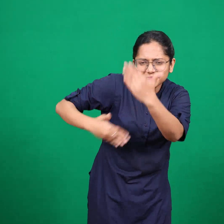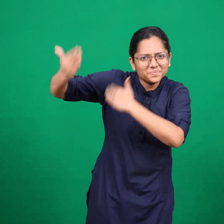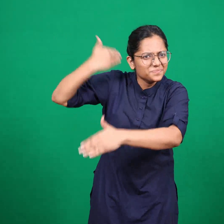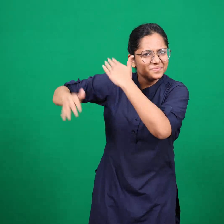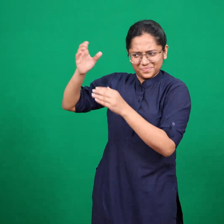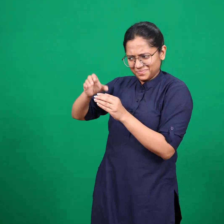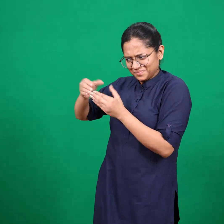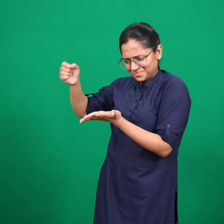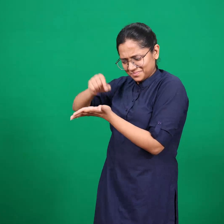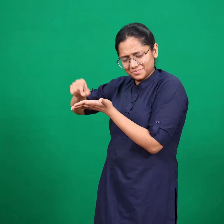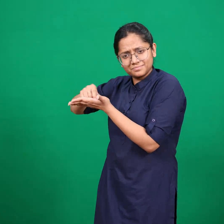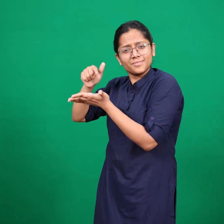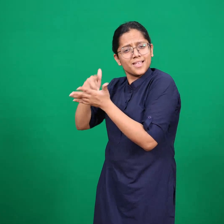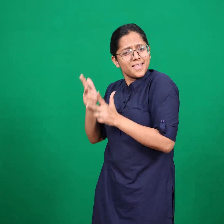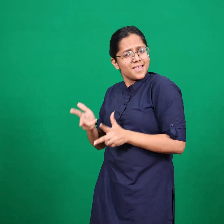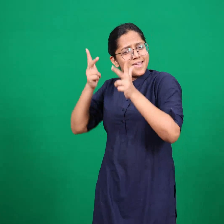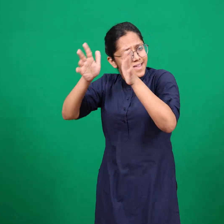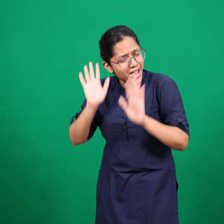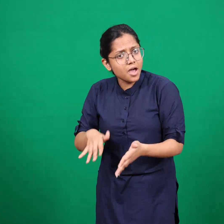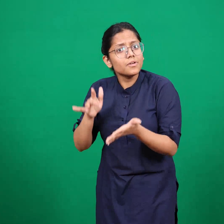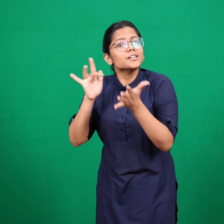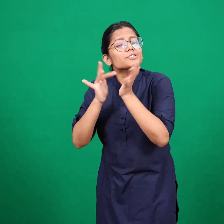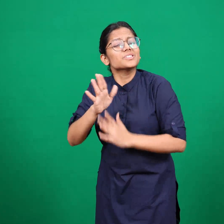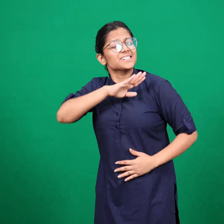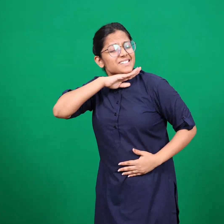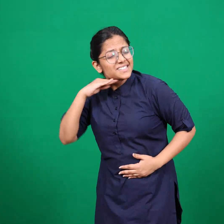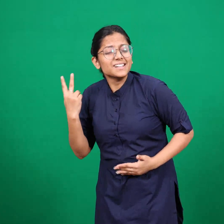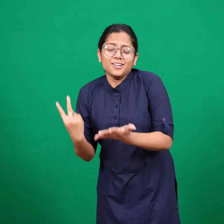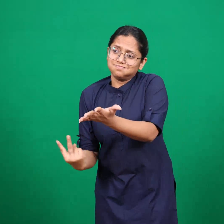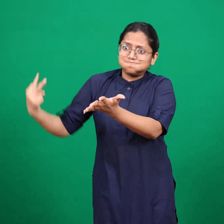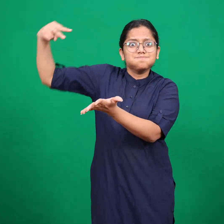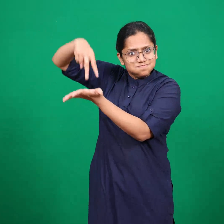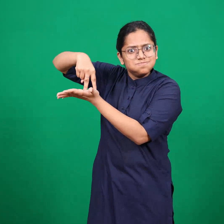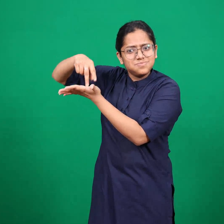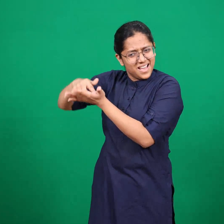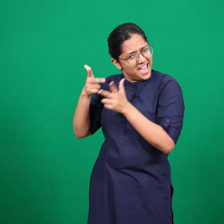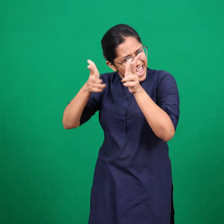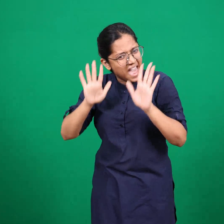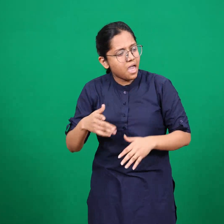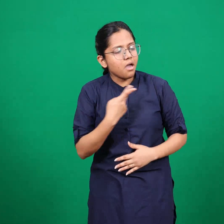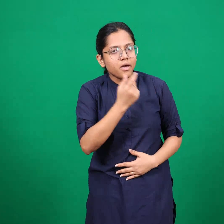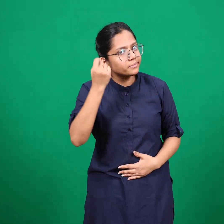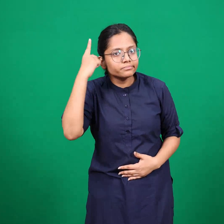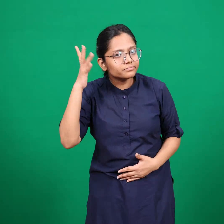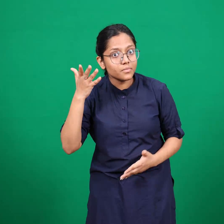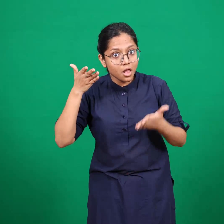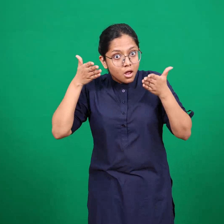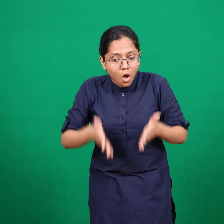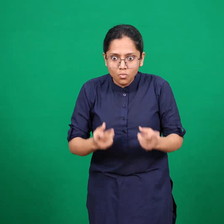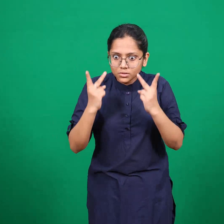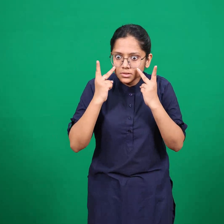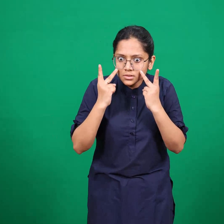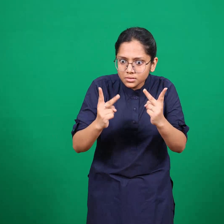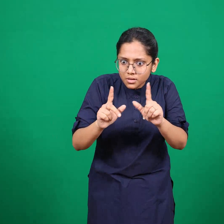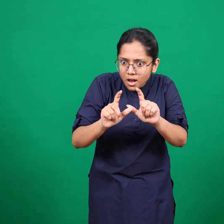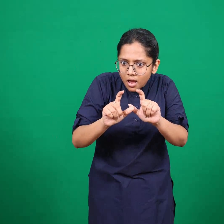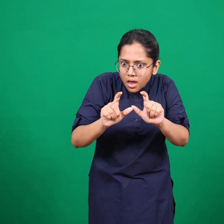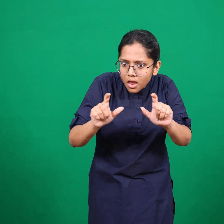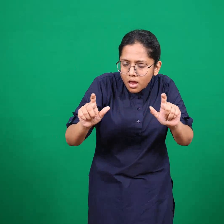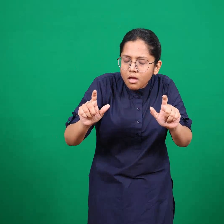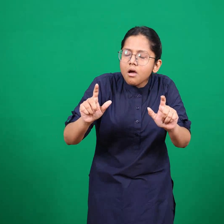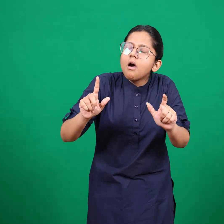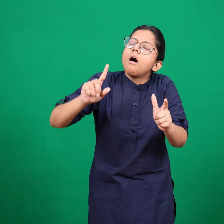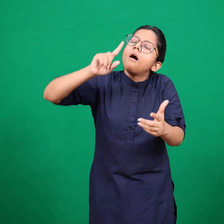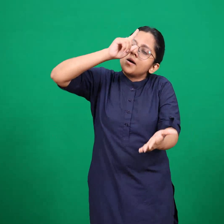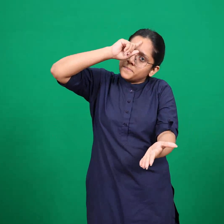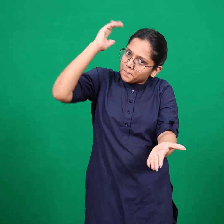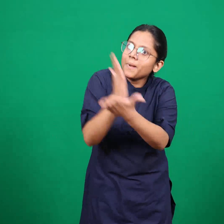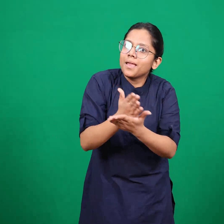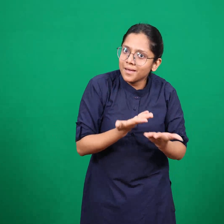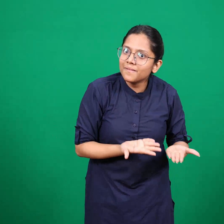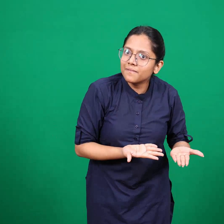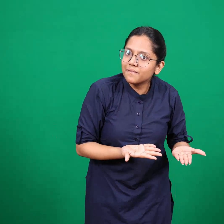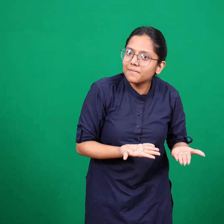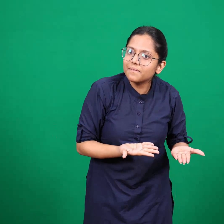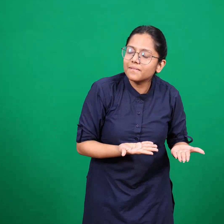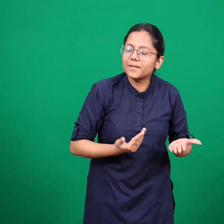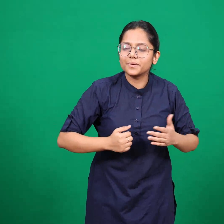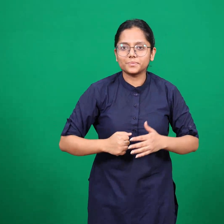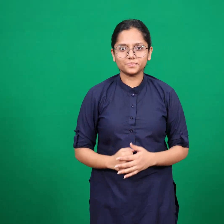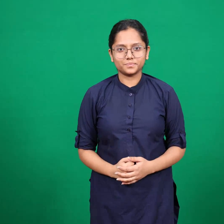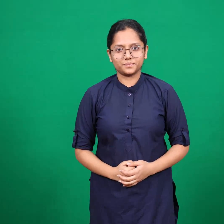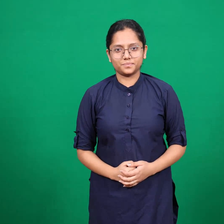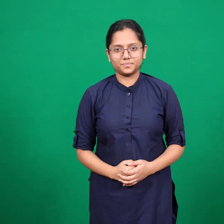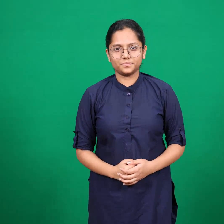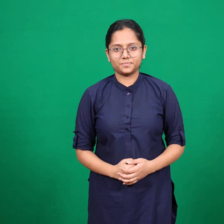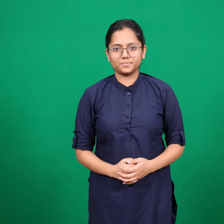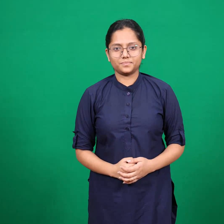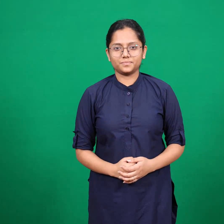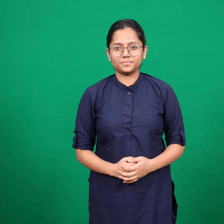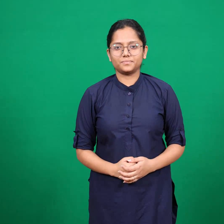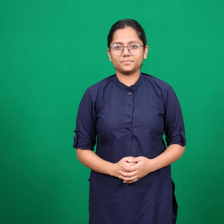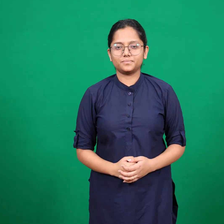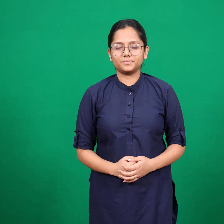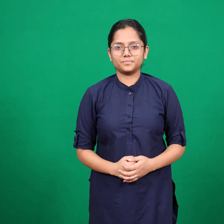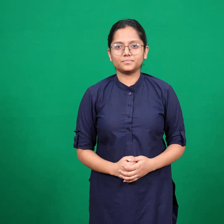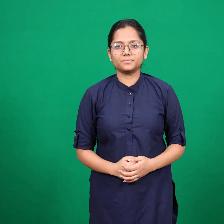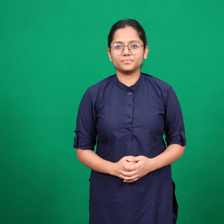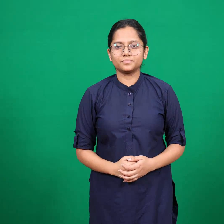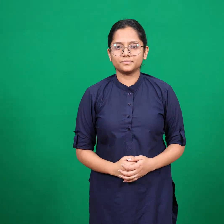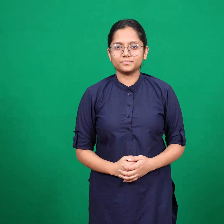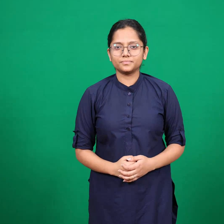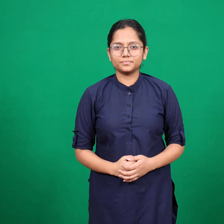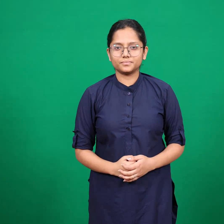And he saw and believed. For they still did not understand from the Scripture that Jesus had to rise from the dead.